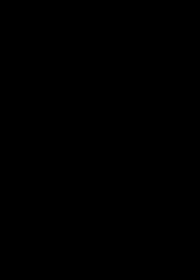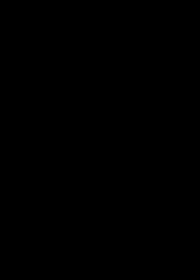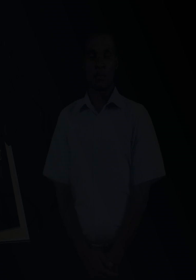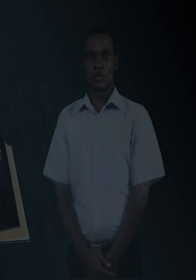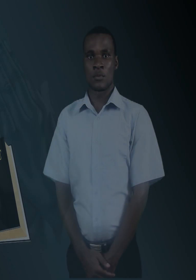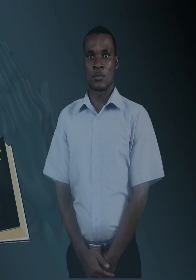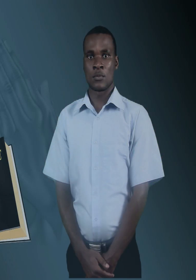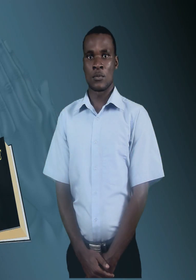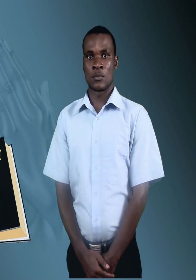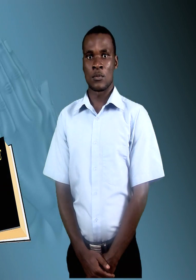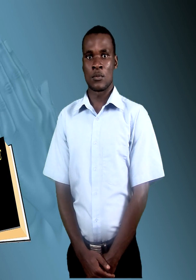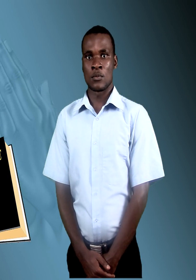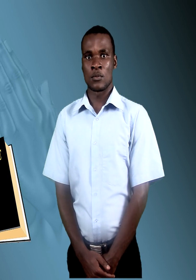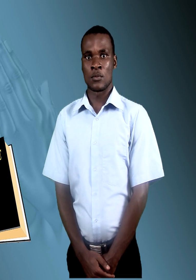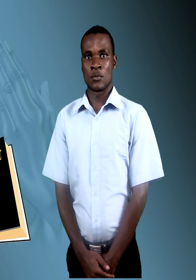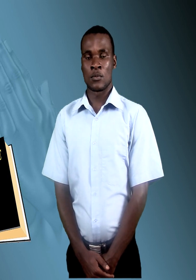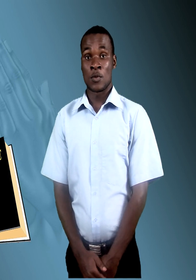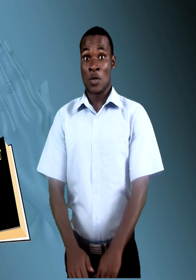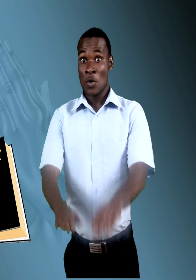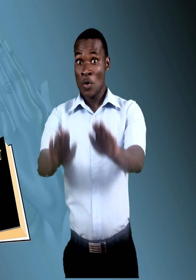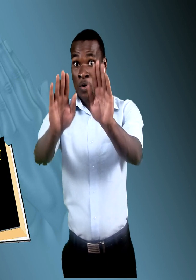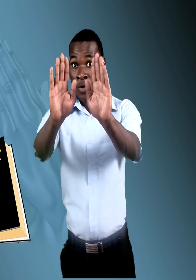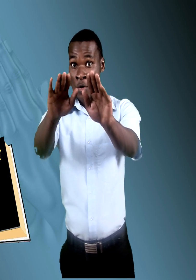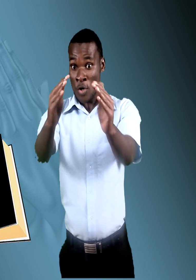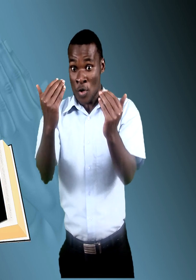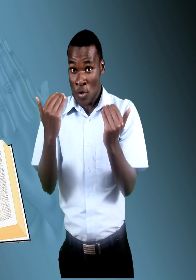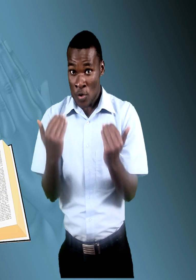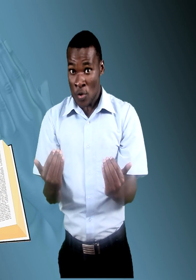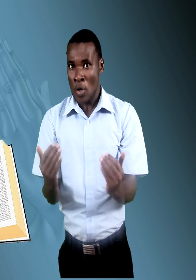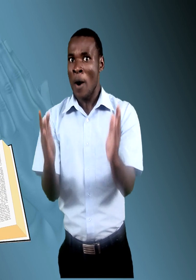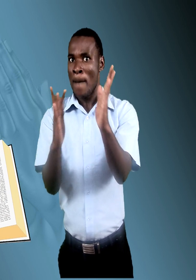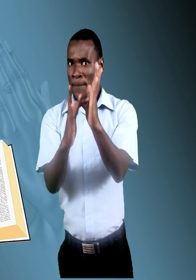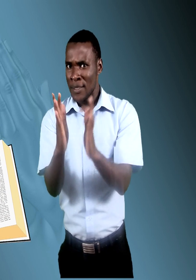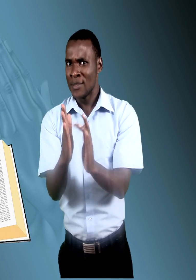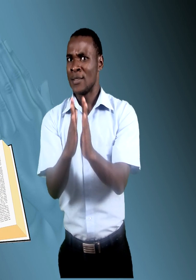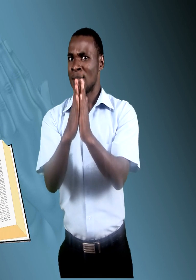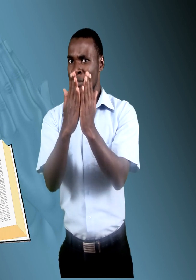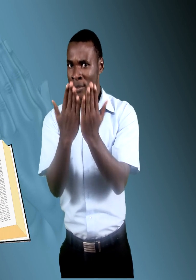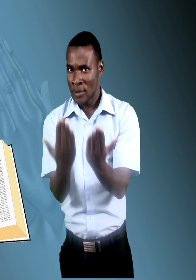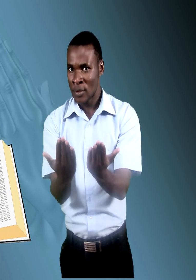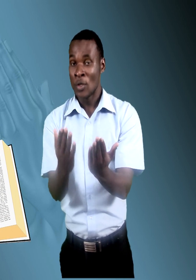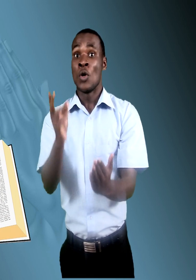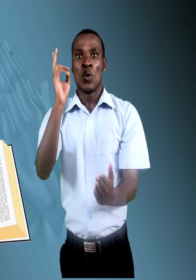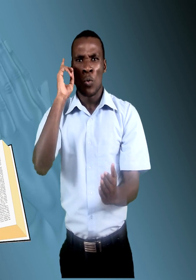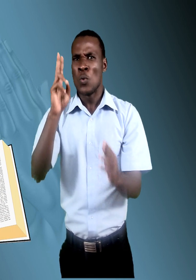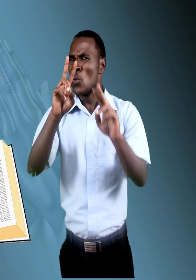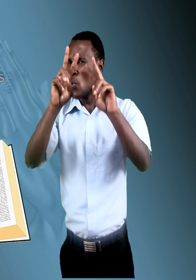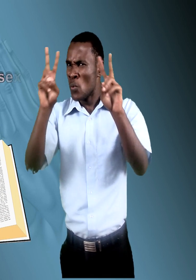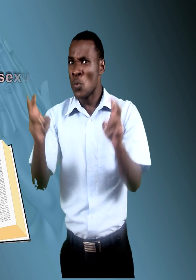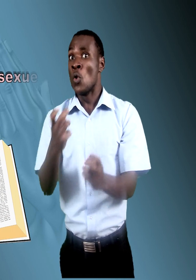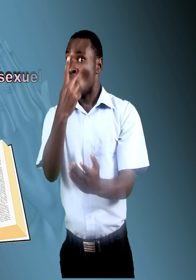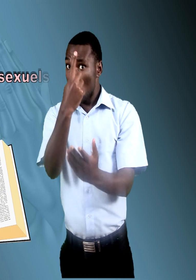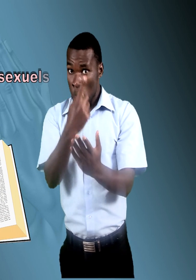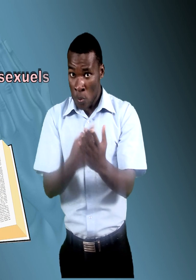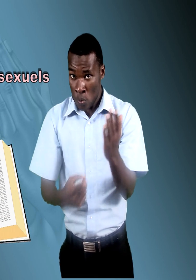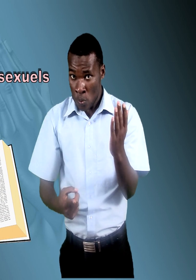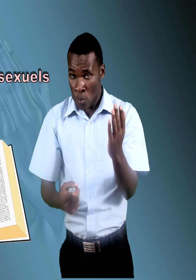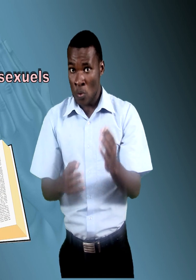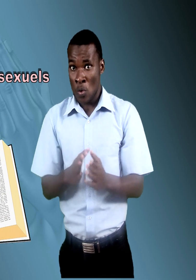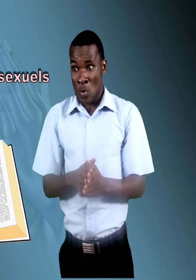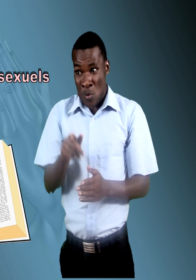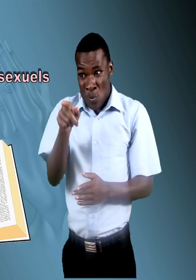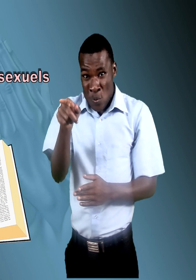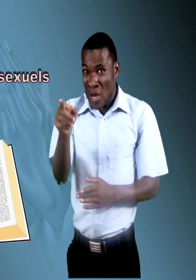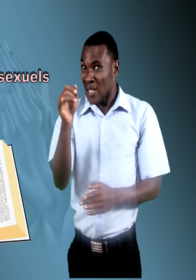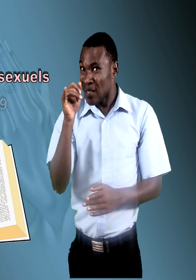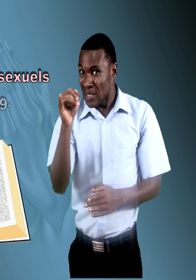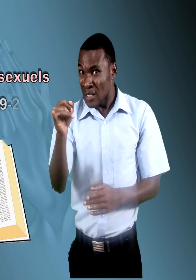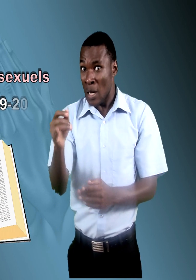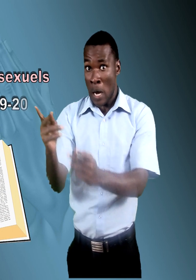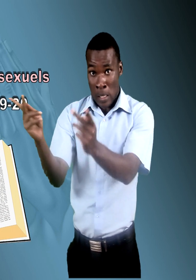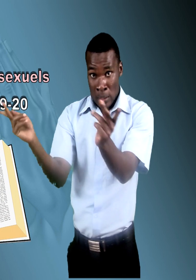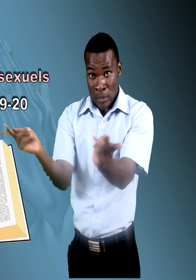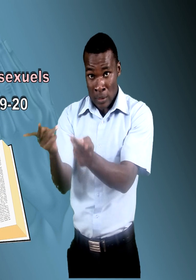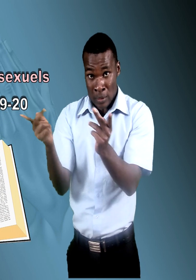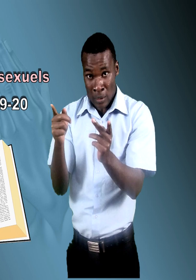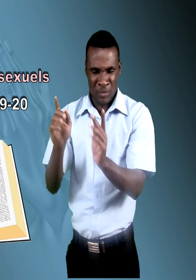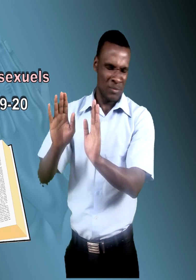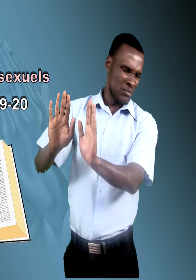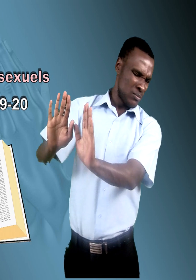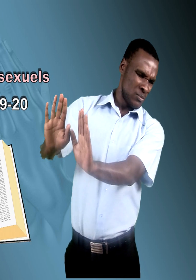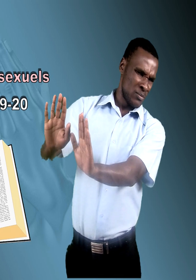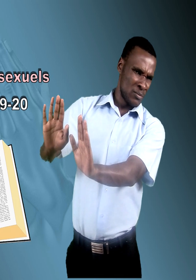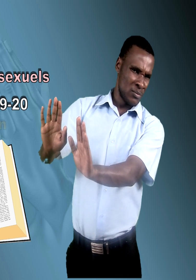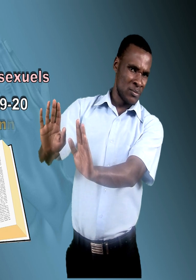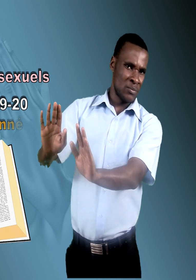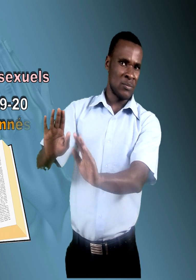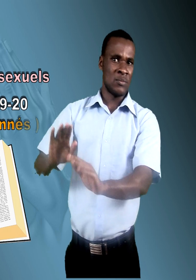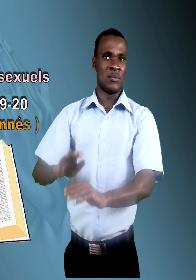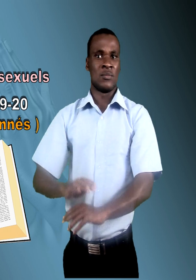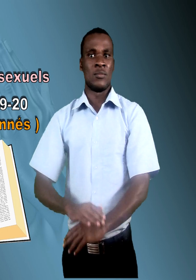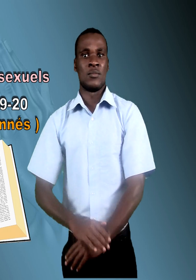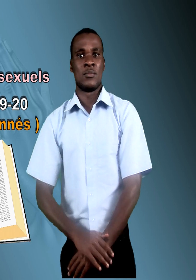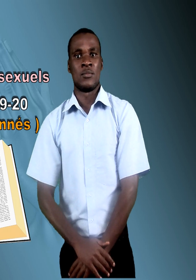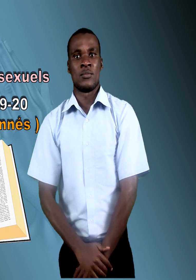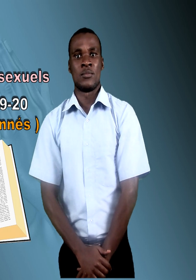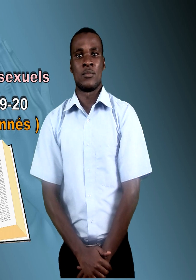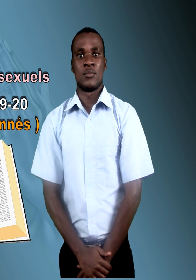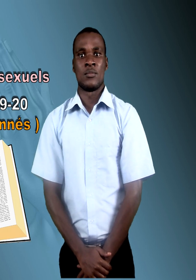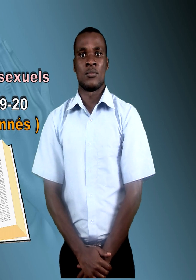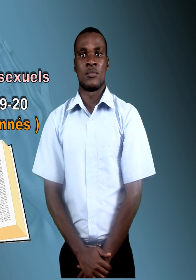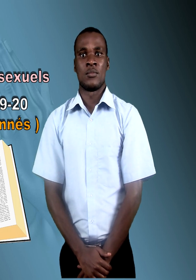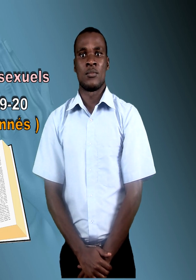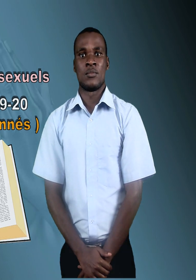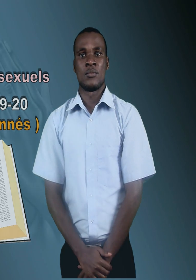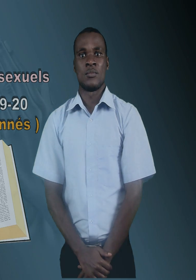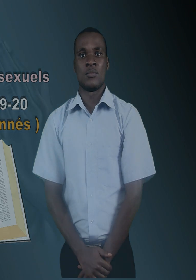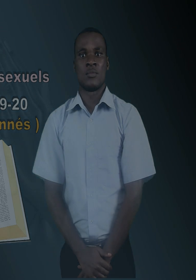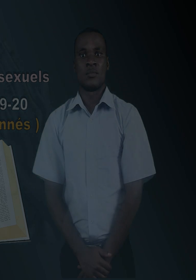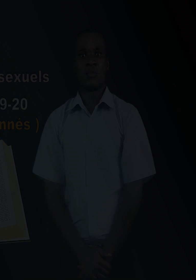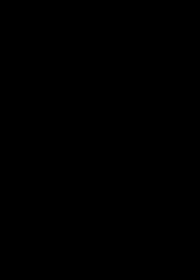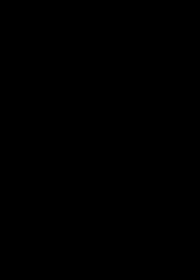Avoid sexual sins